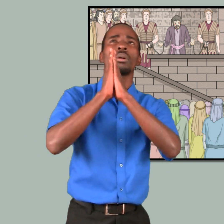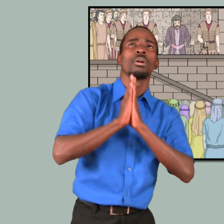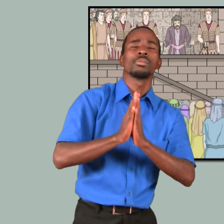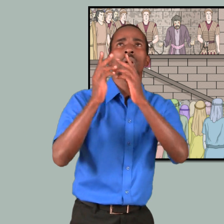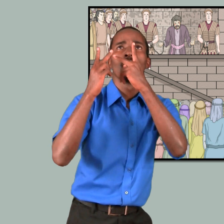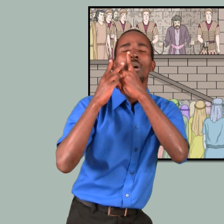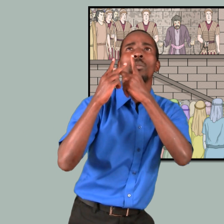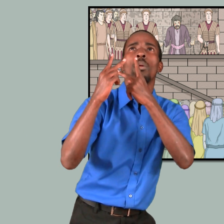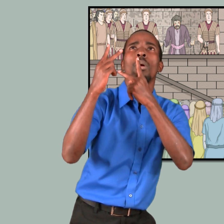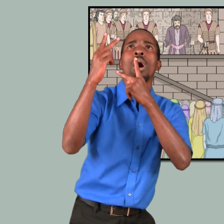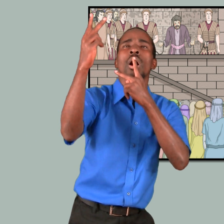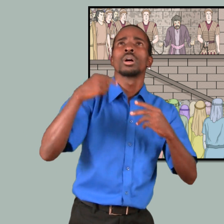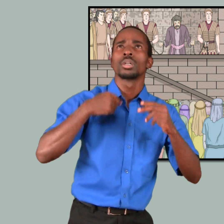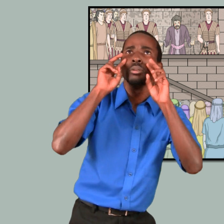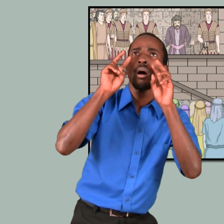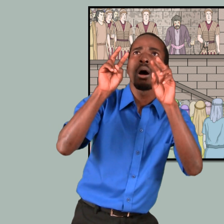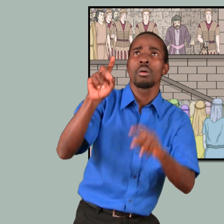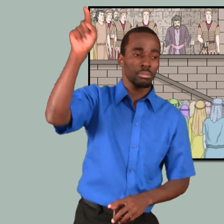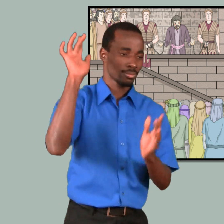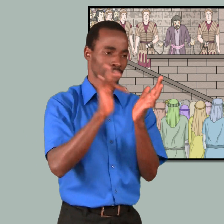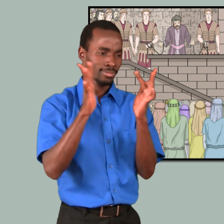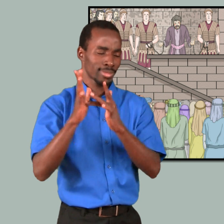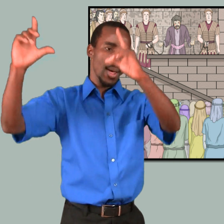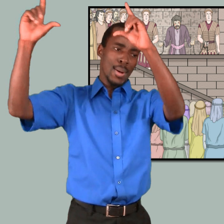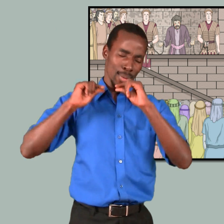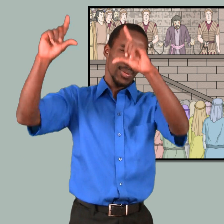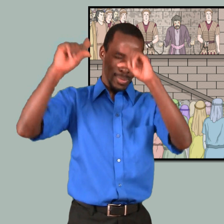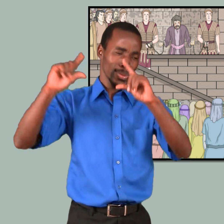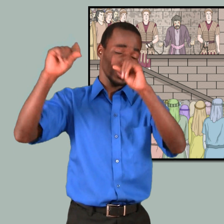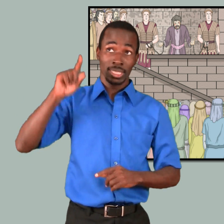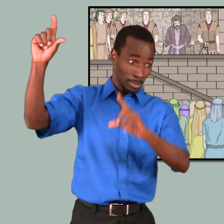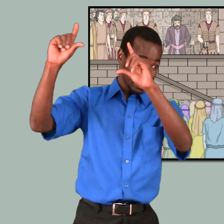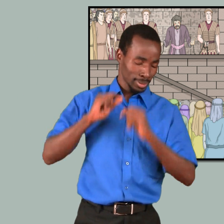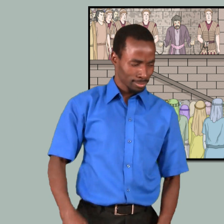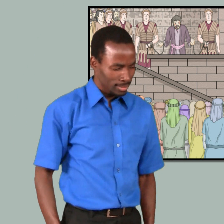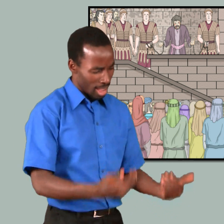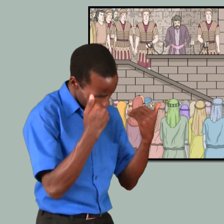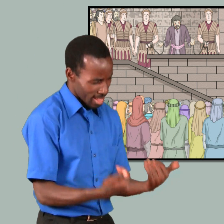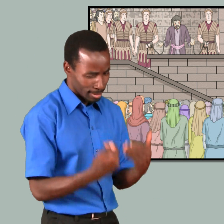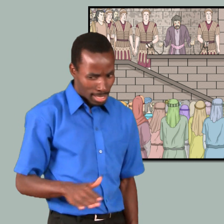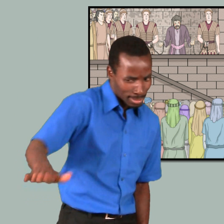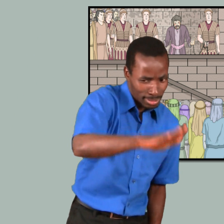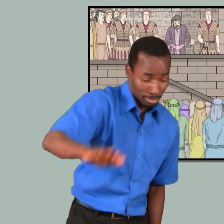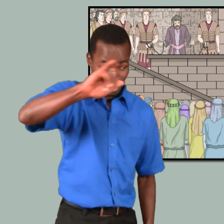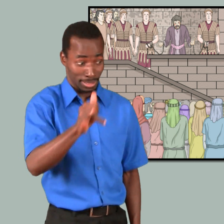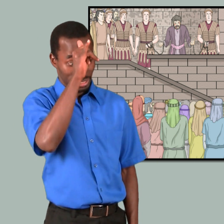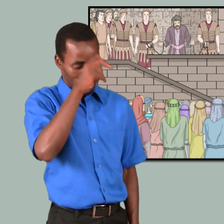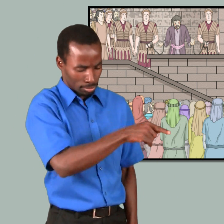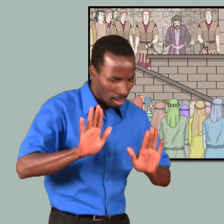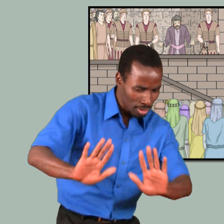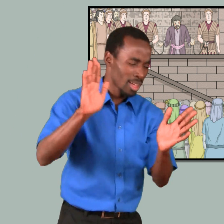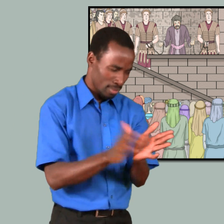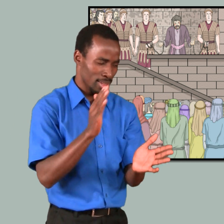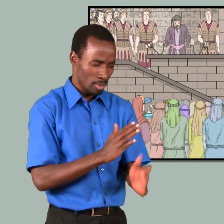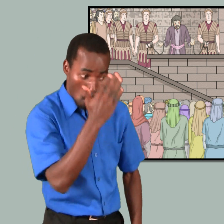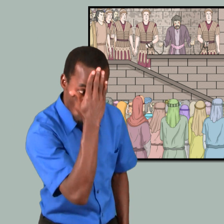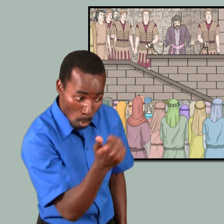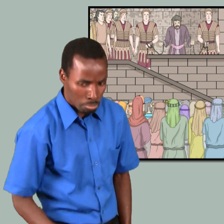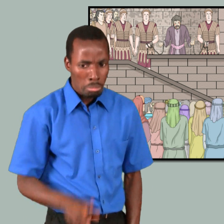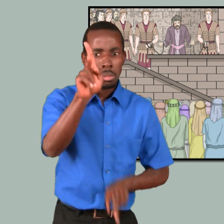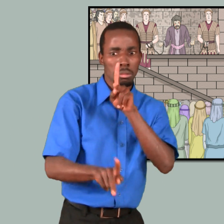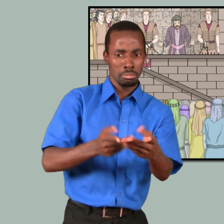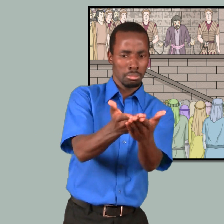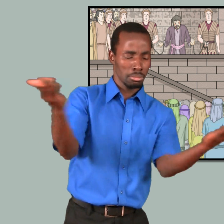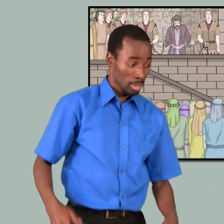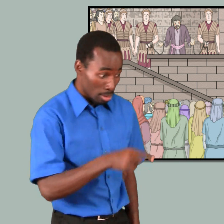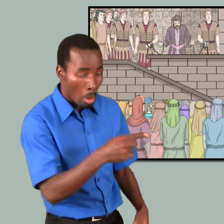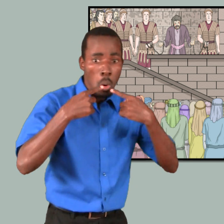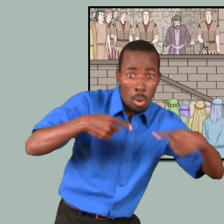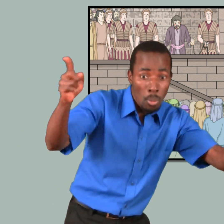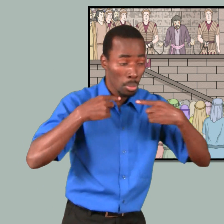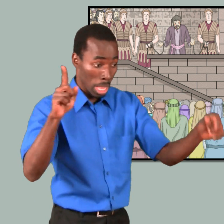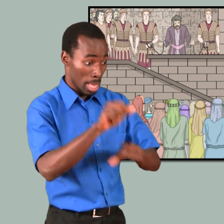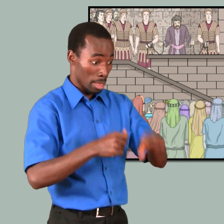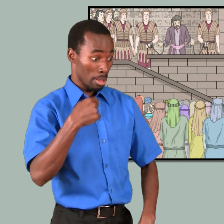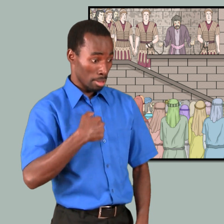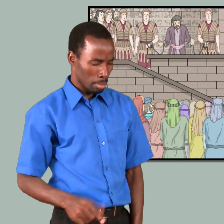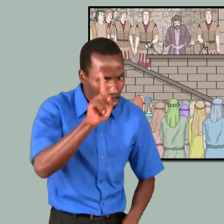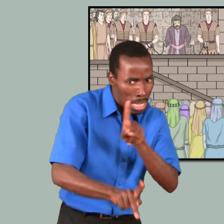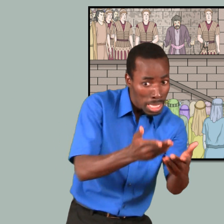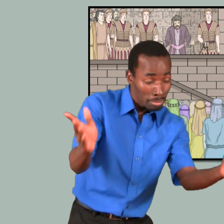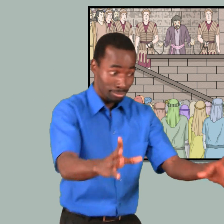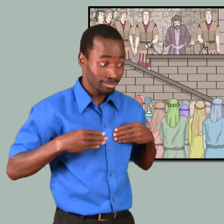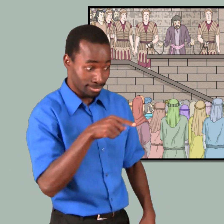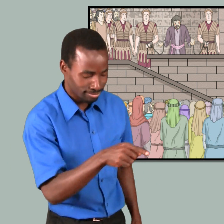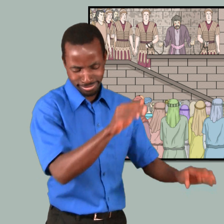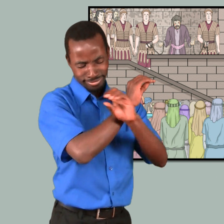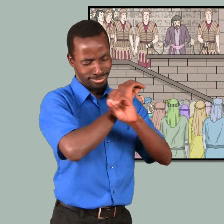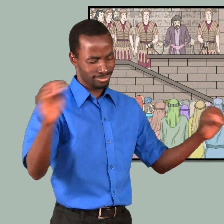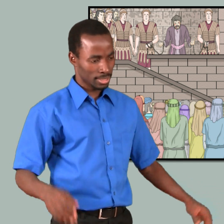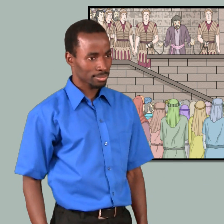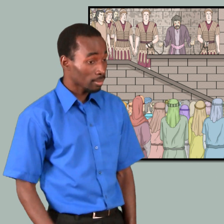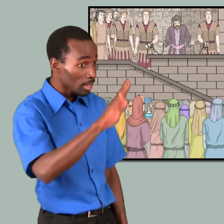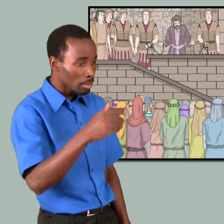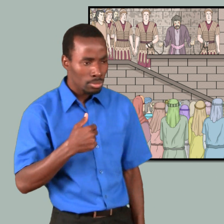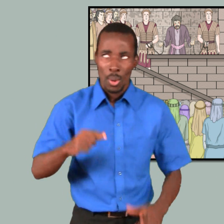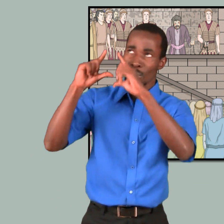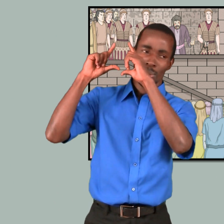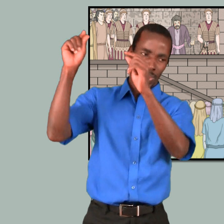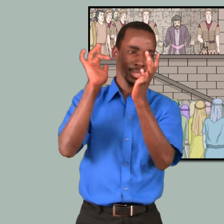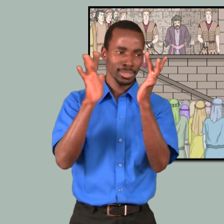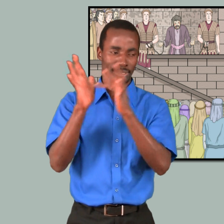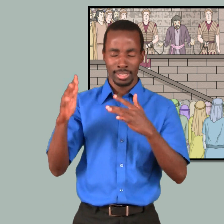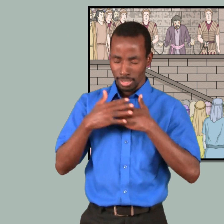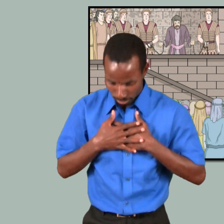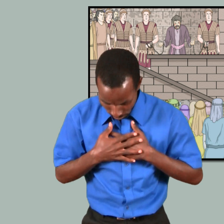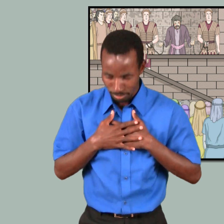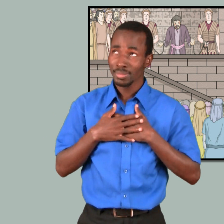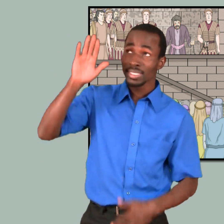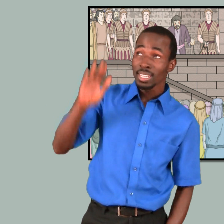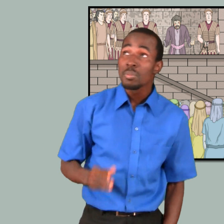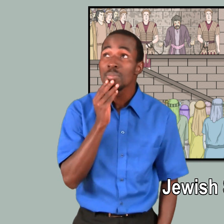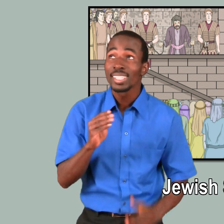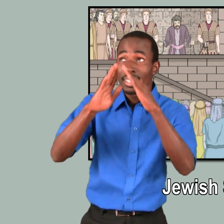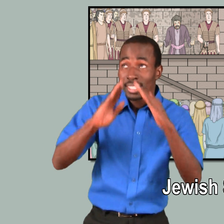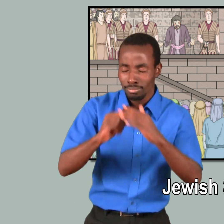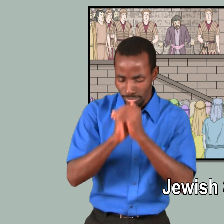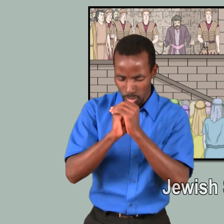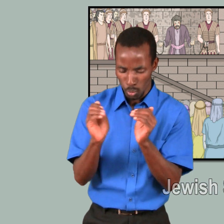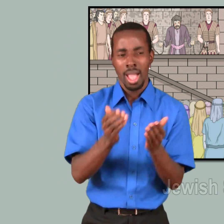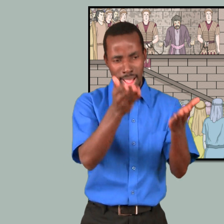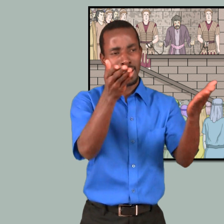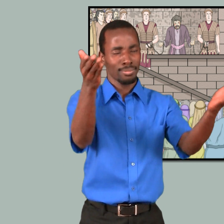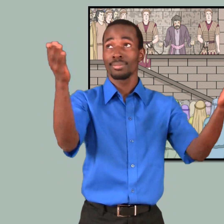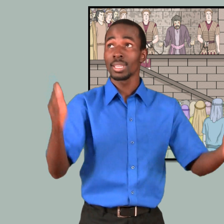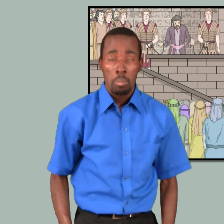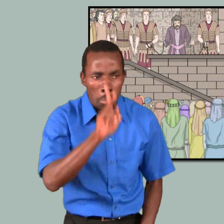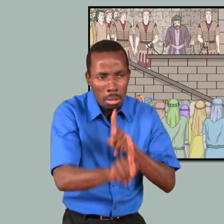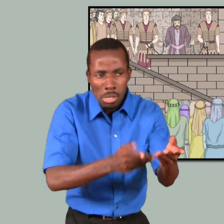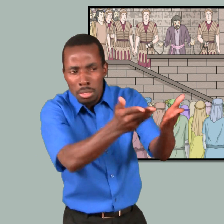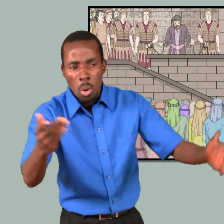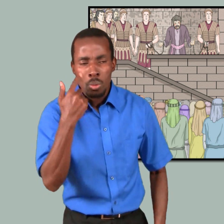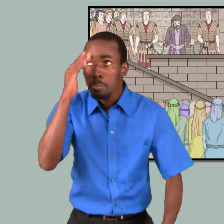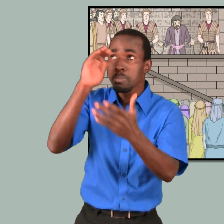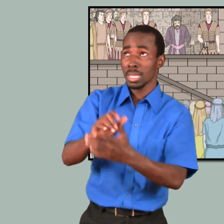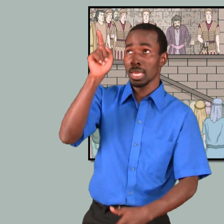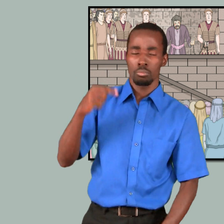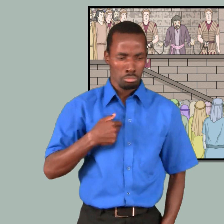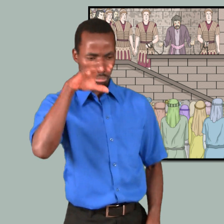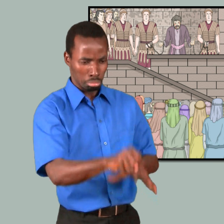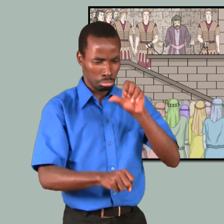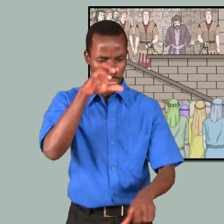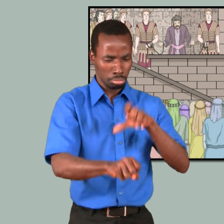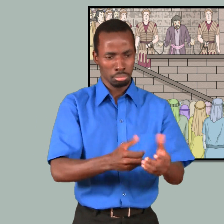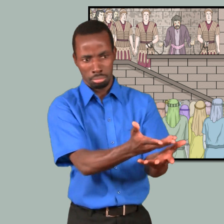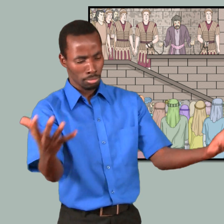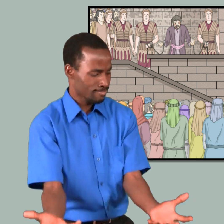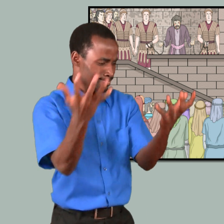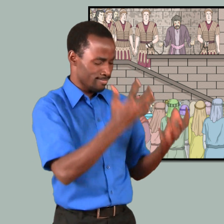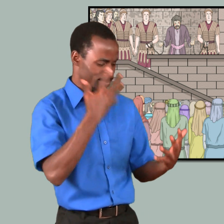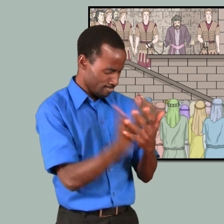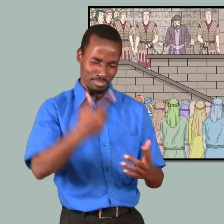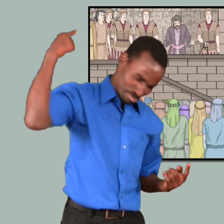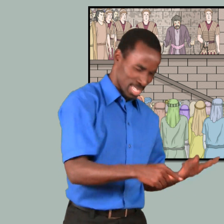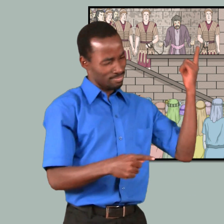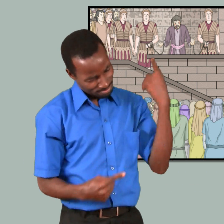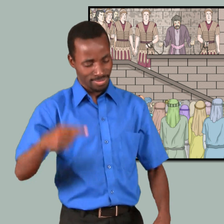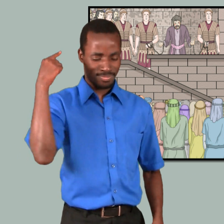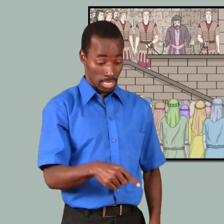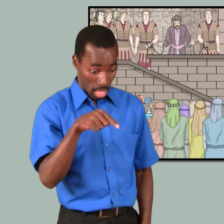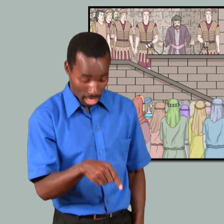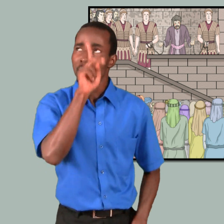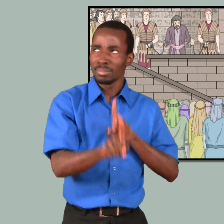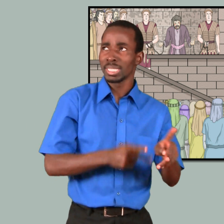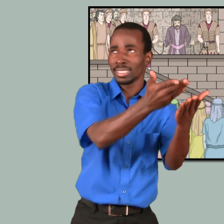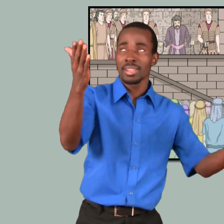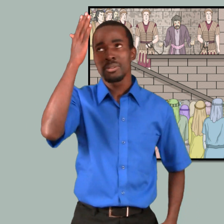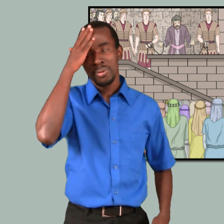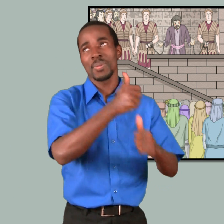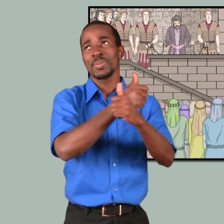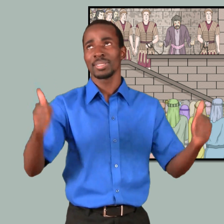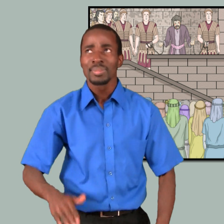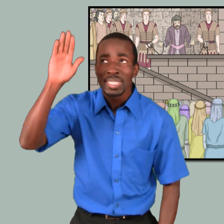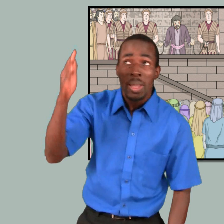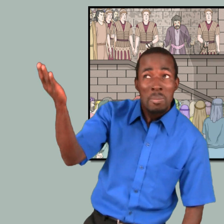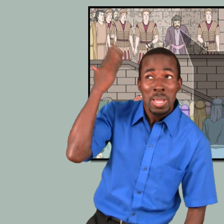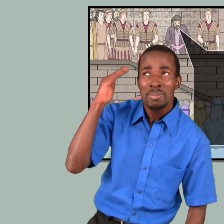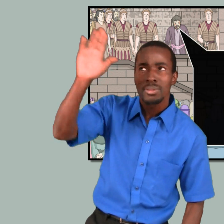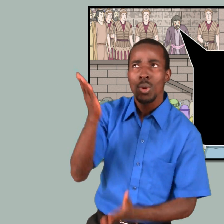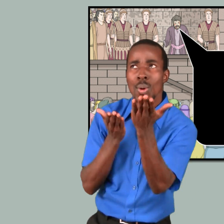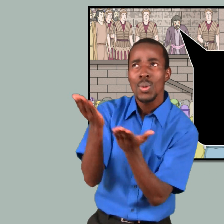Leave Jerusalem quickly, because the people here will not accept your testimony about Me.’ ‘Lord,’ I answered, ‘they know very well that in one synagogue after another I imprisoned and beat those who believed in You.